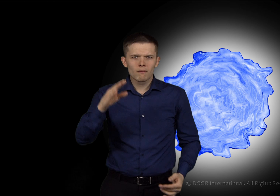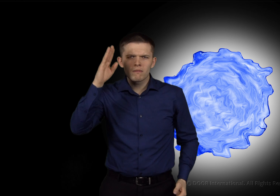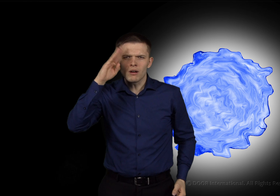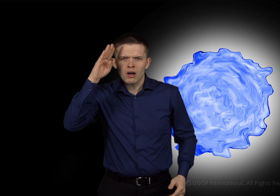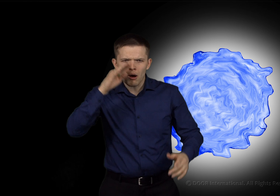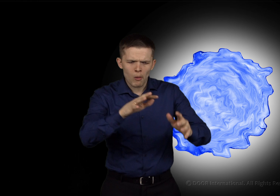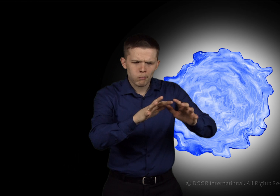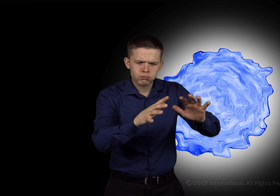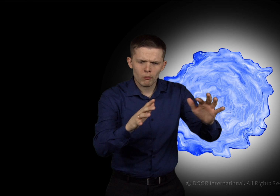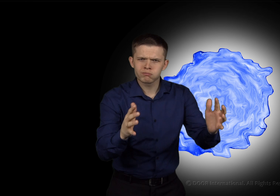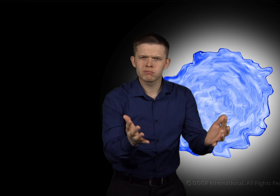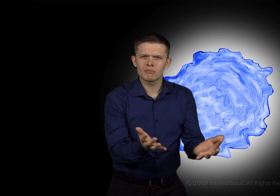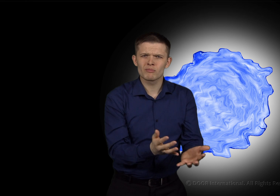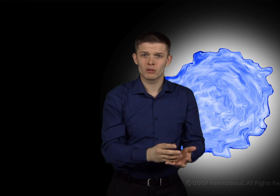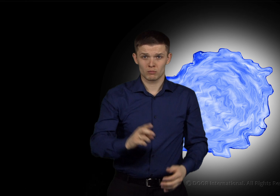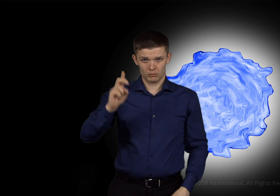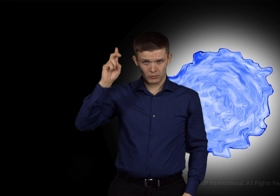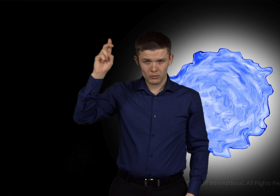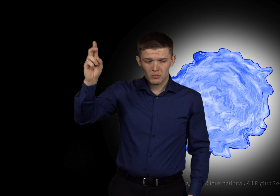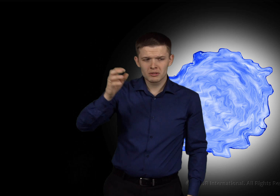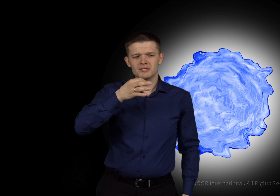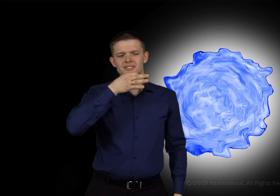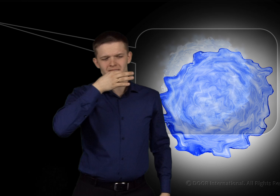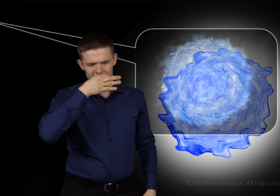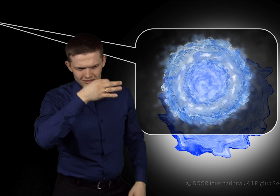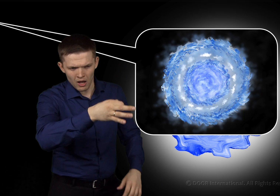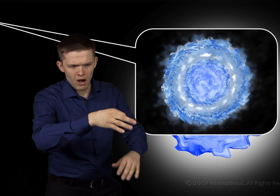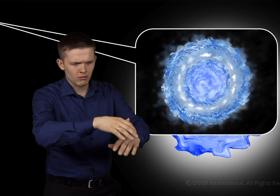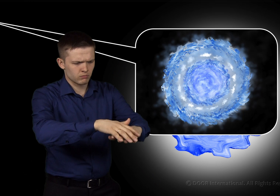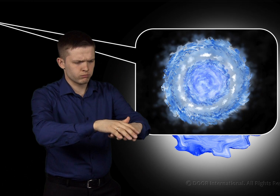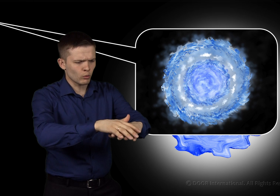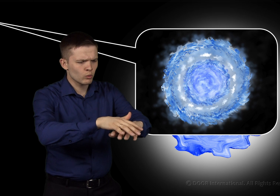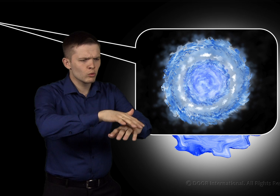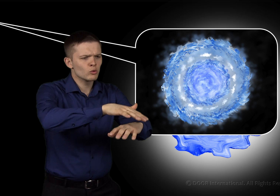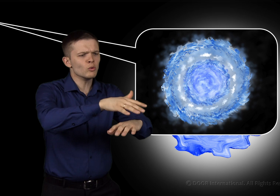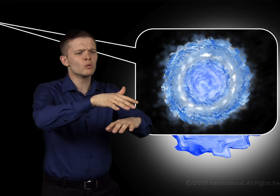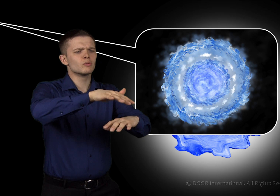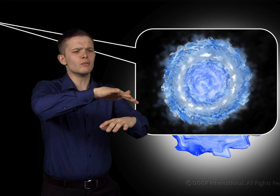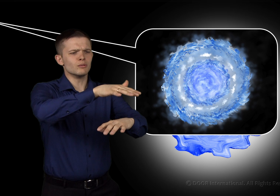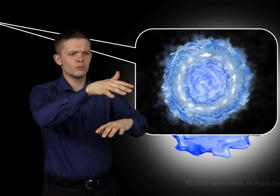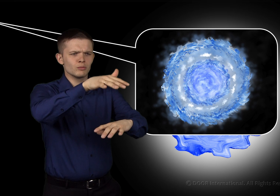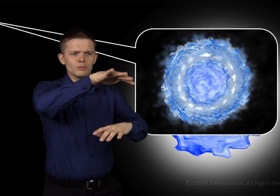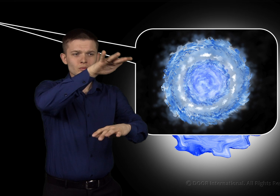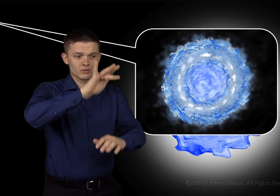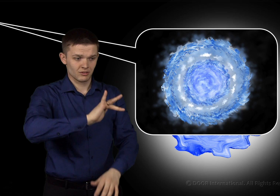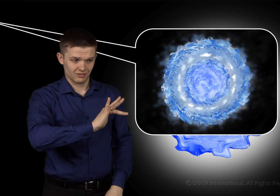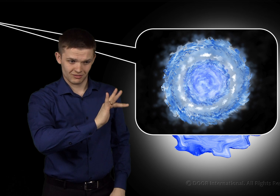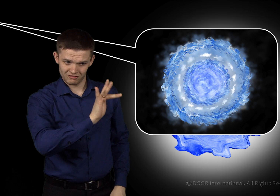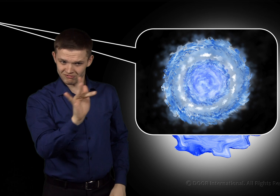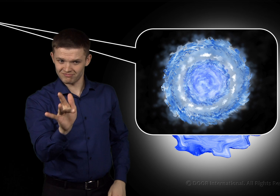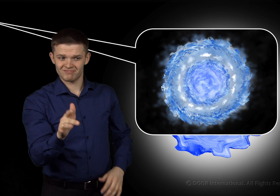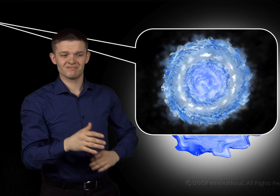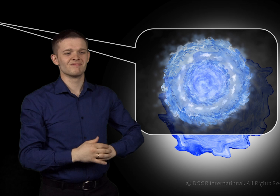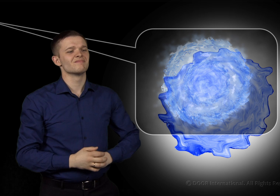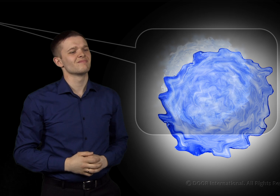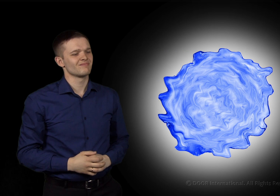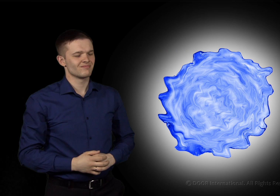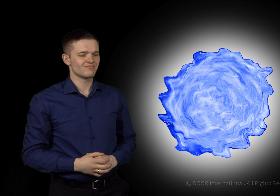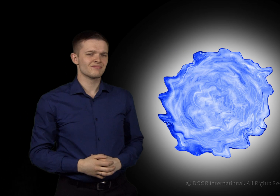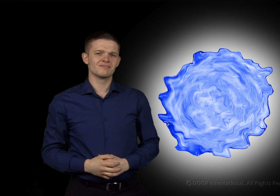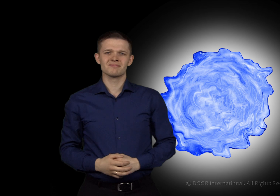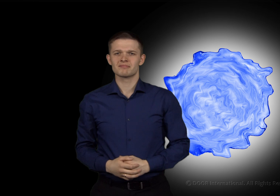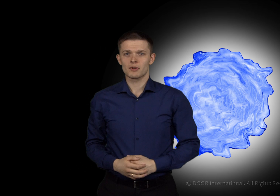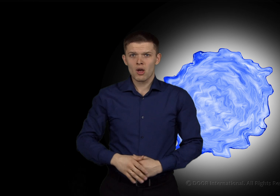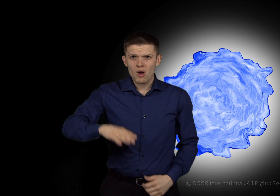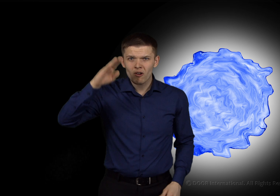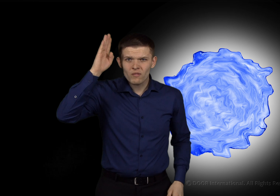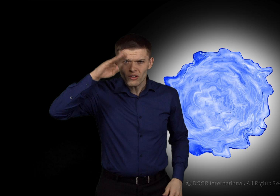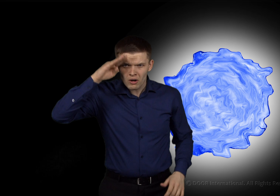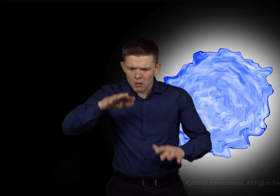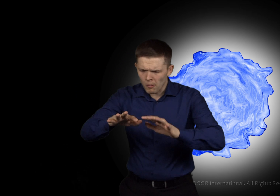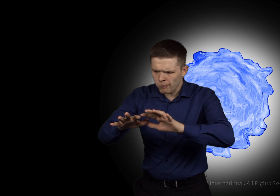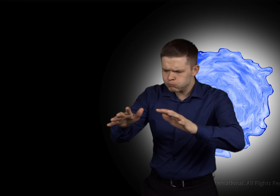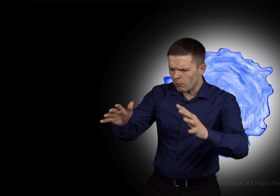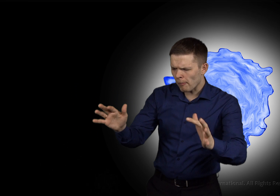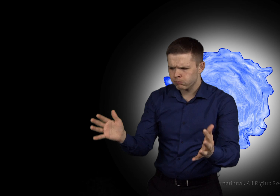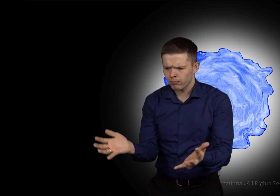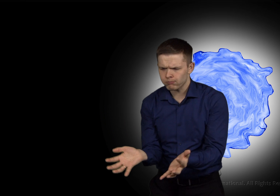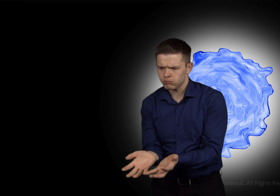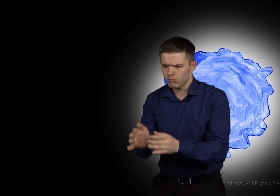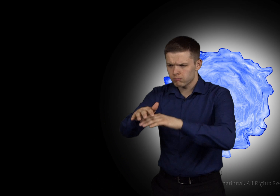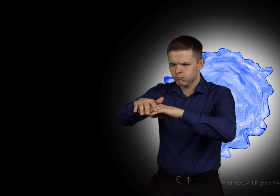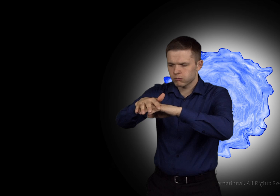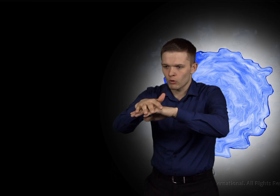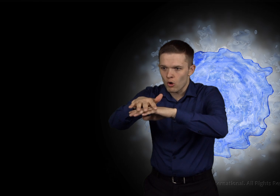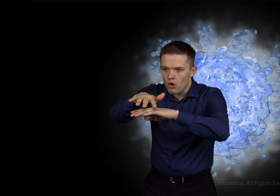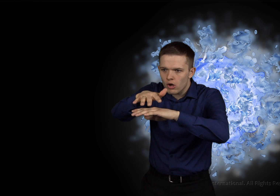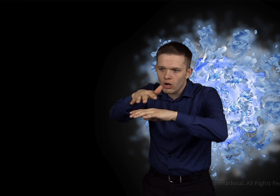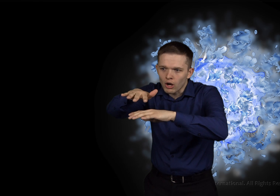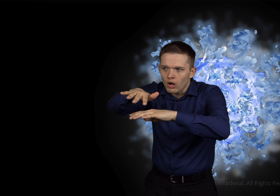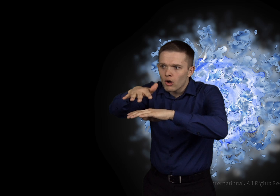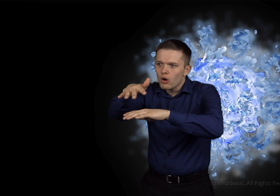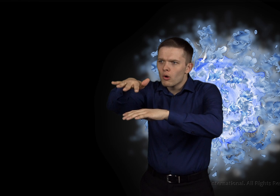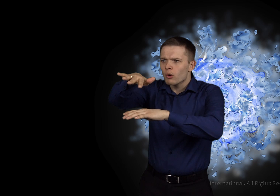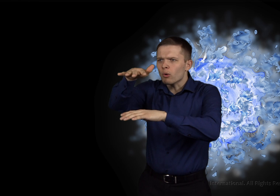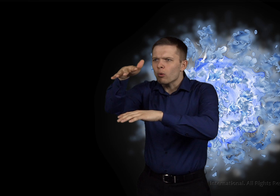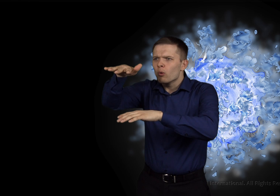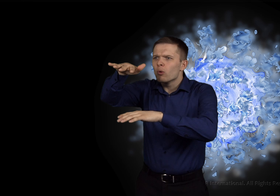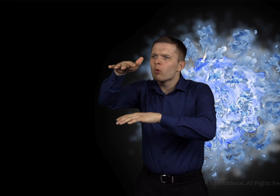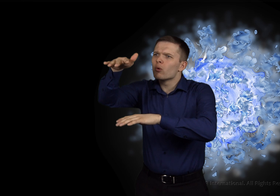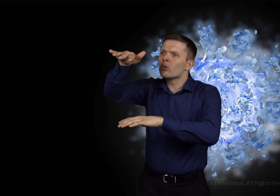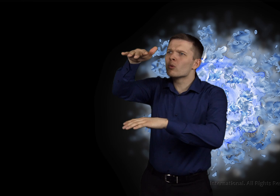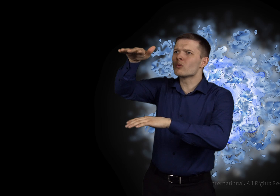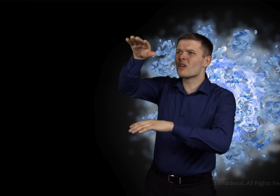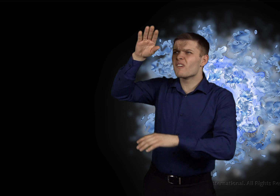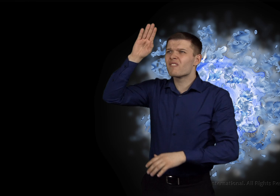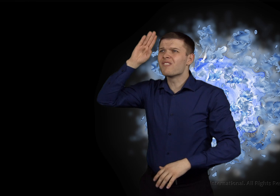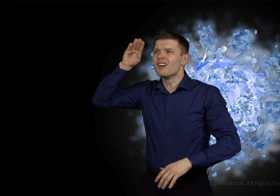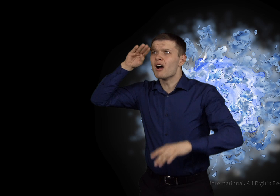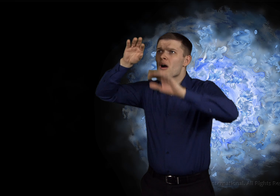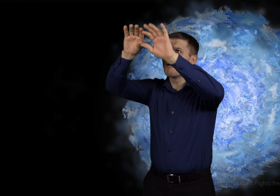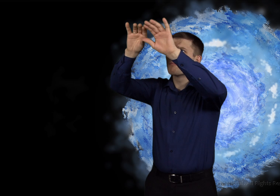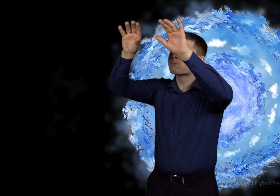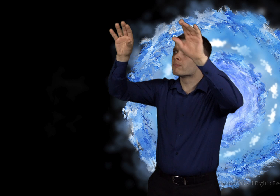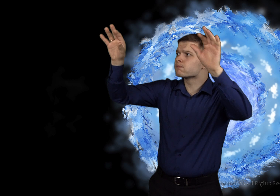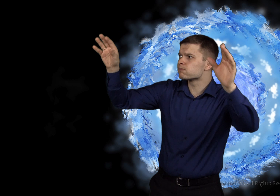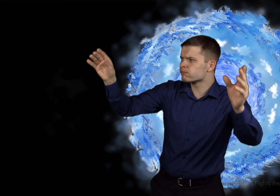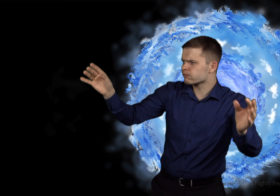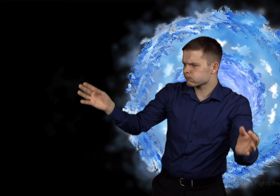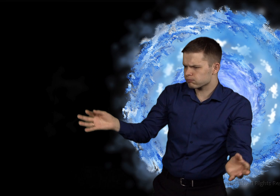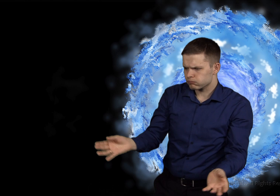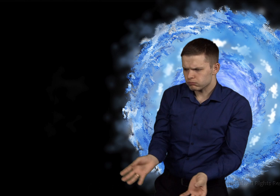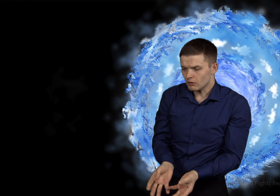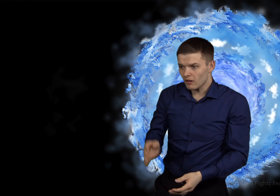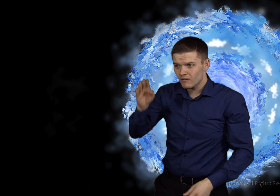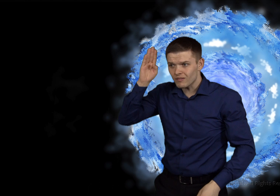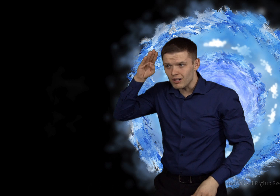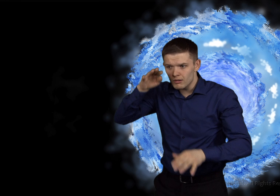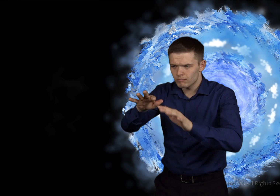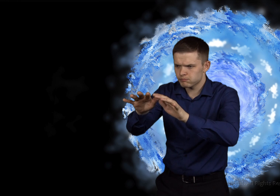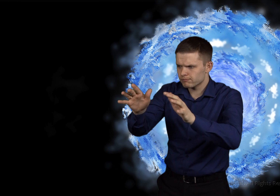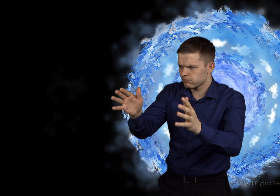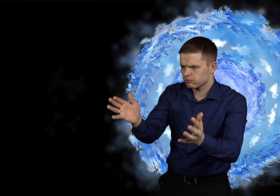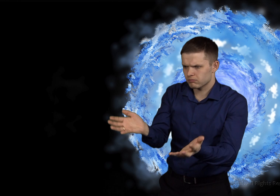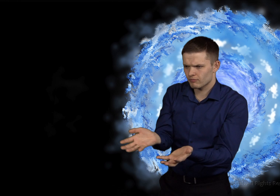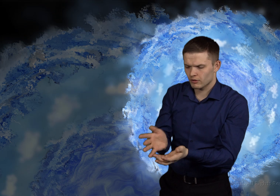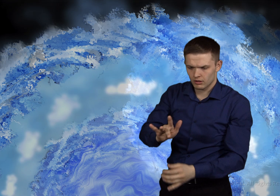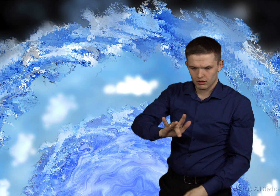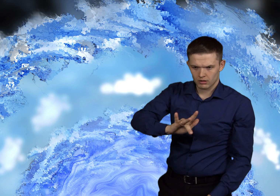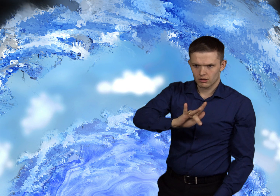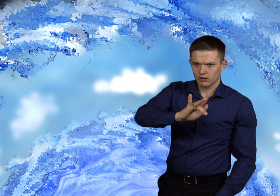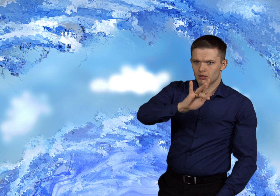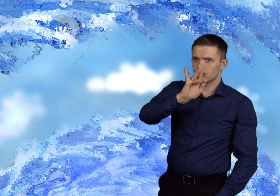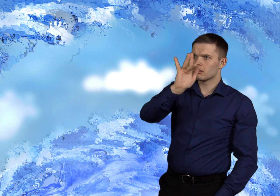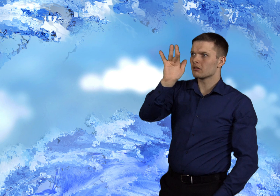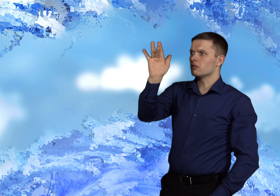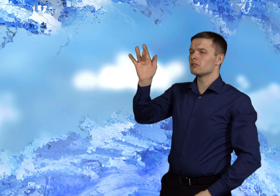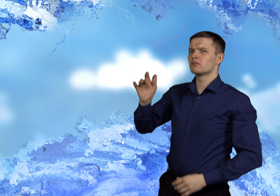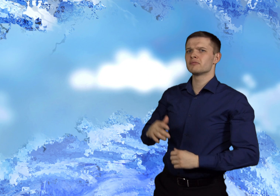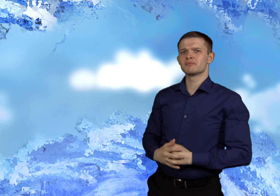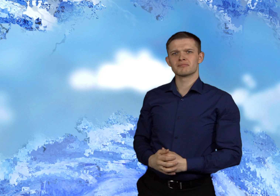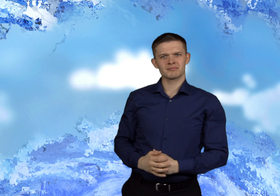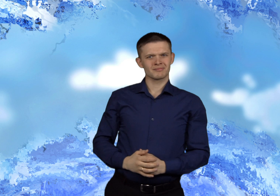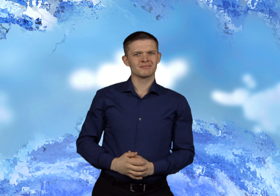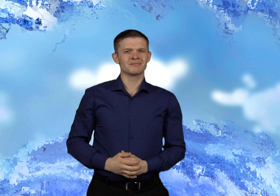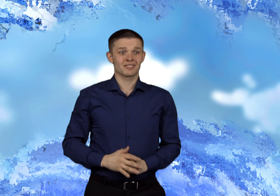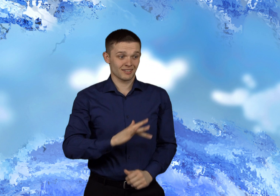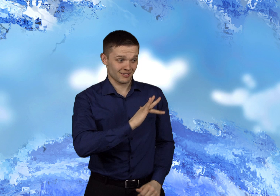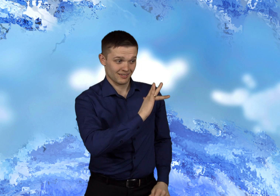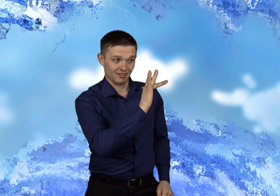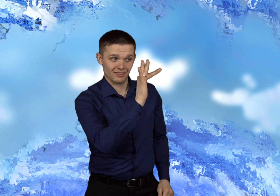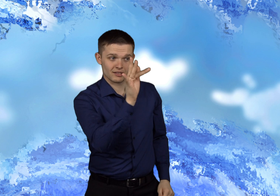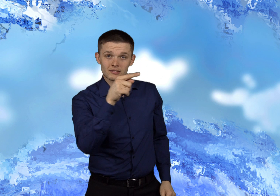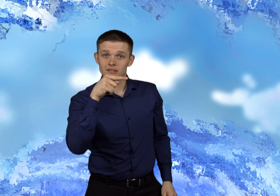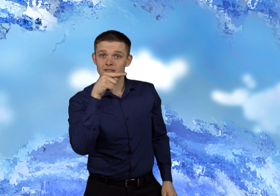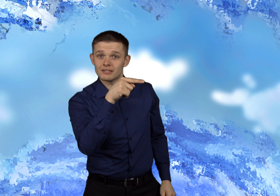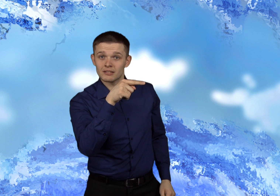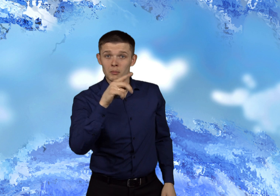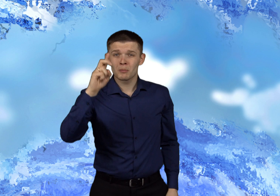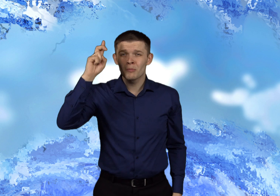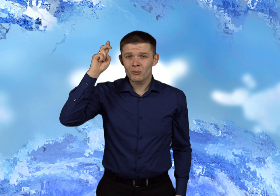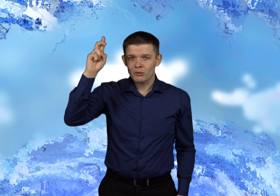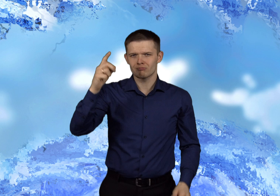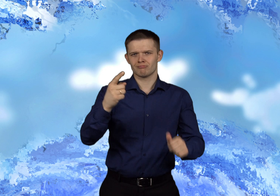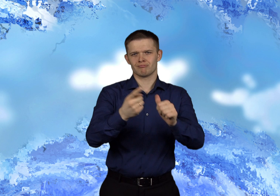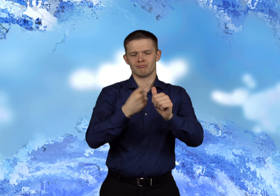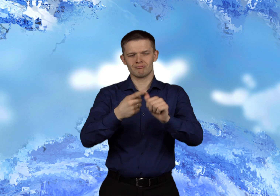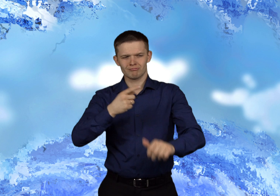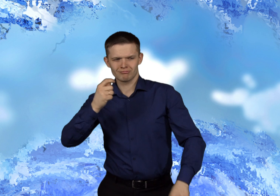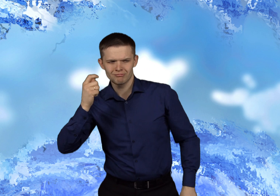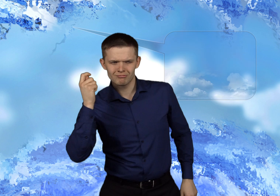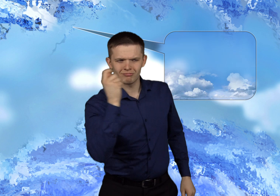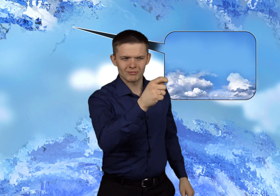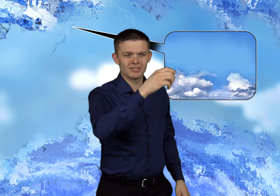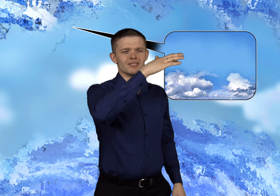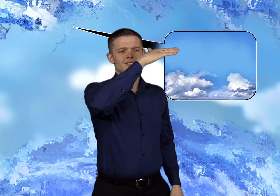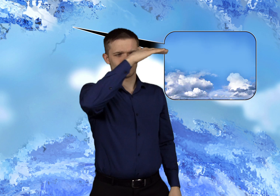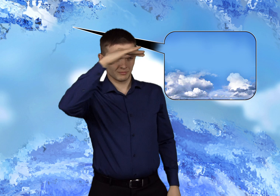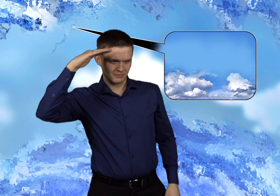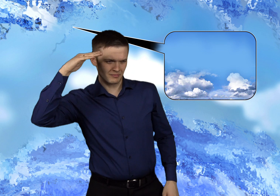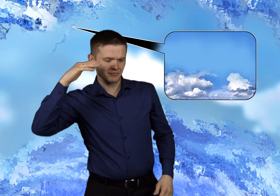And God said, “Let there be an expanse between the waters, to separate the waters from the waters.” So God made the expanse and separated the waters beneath it from the waters above.